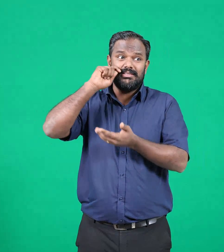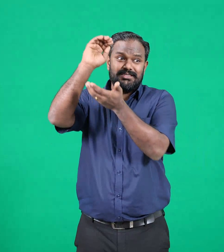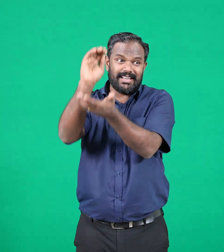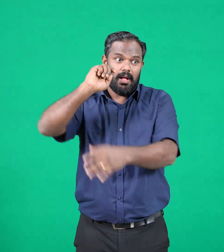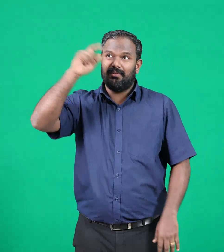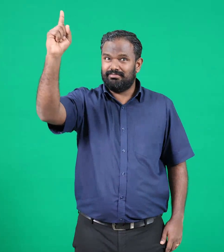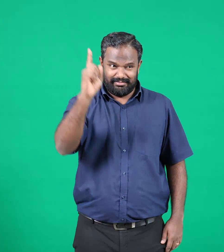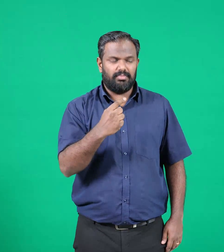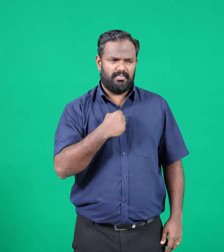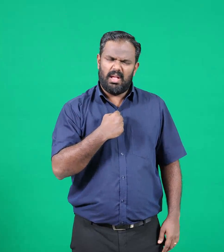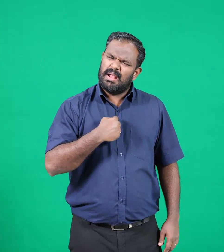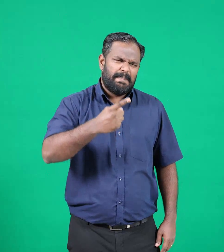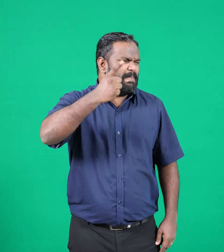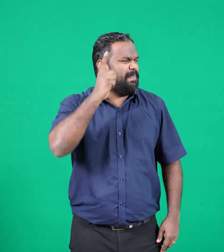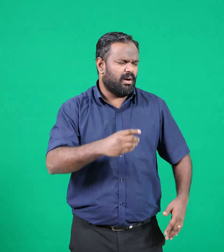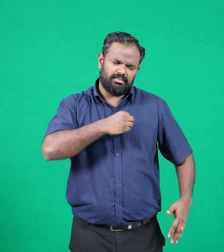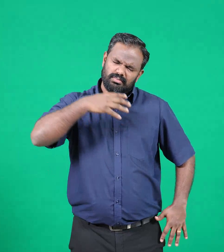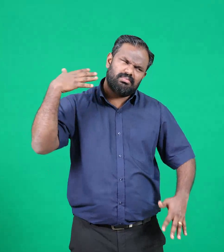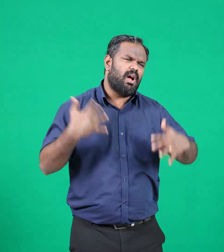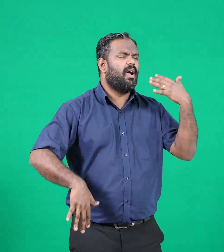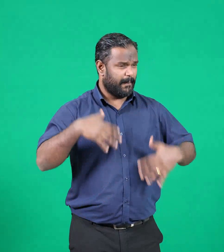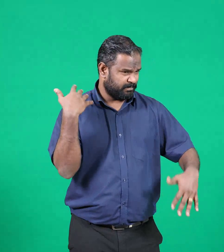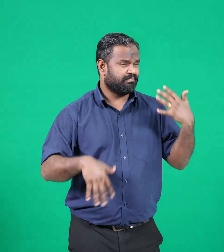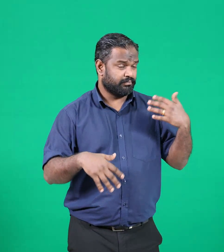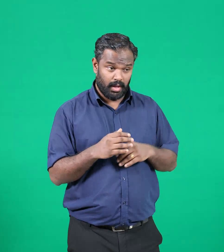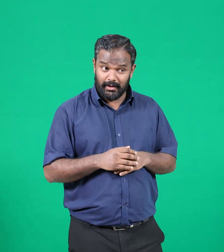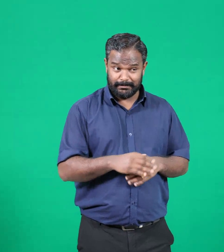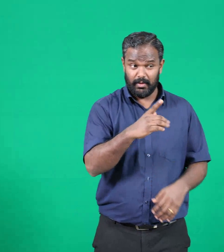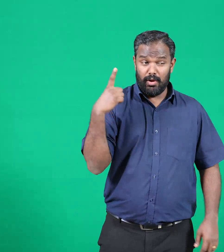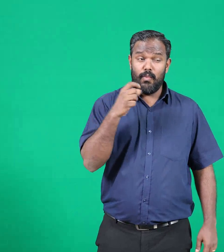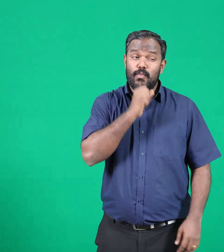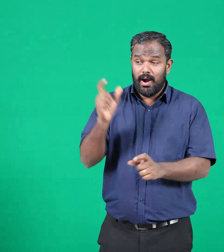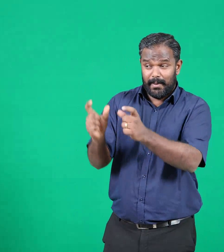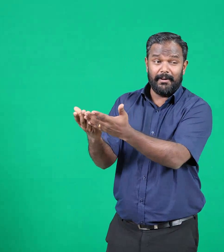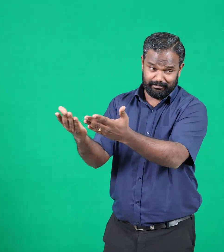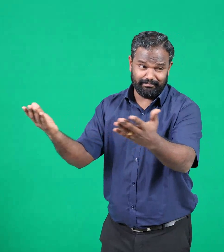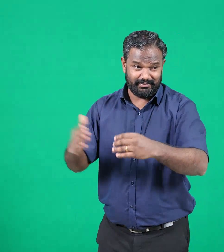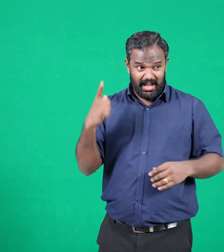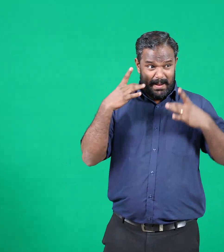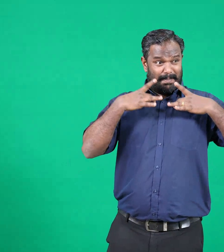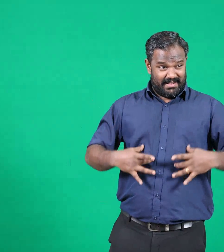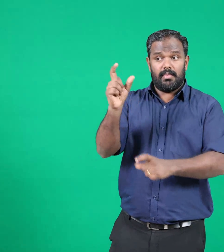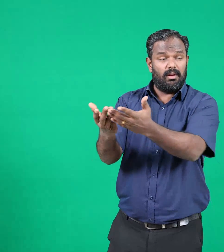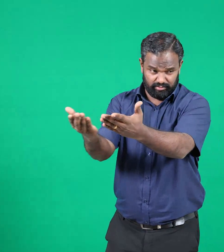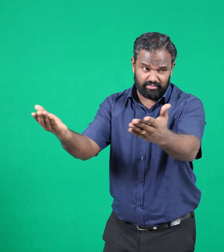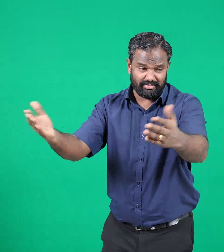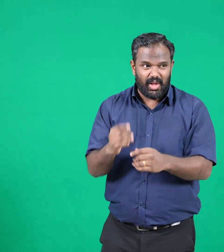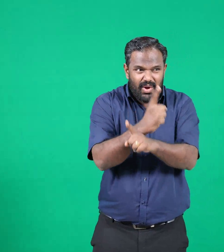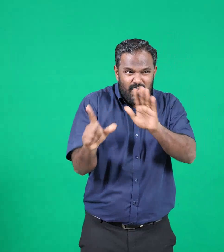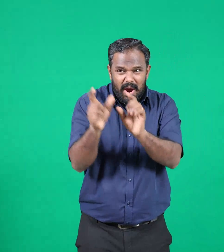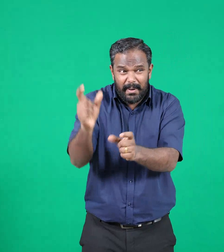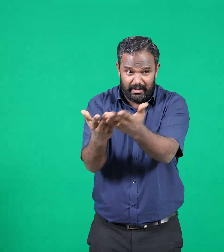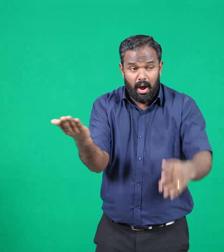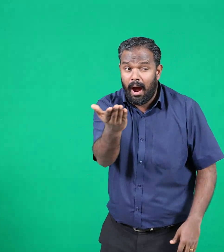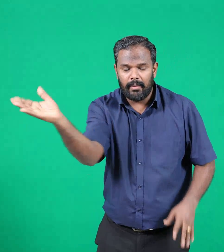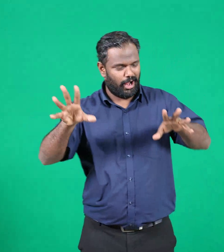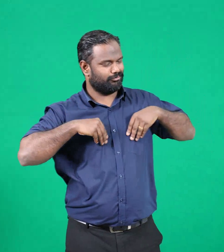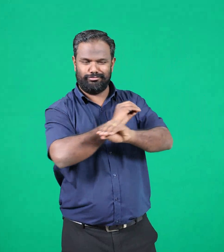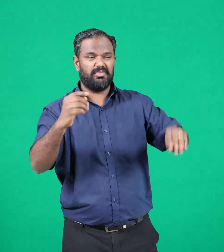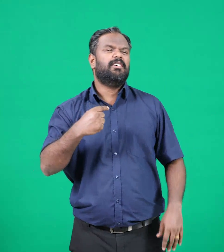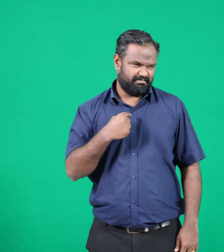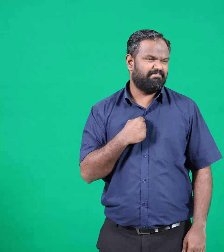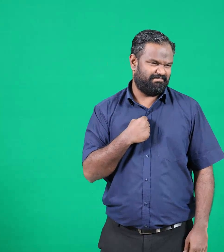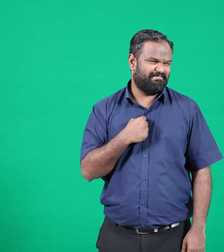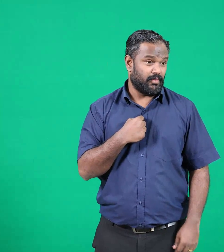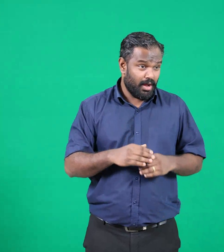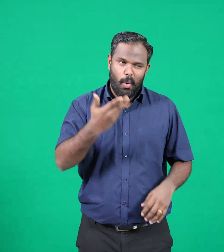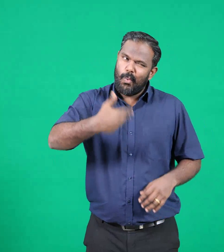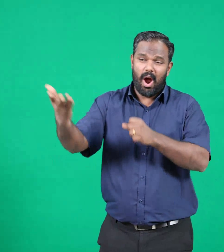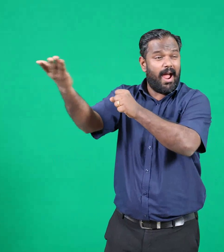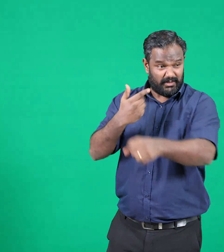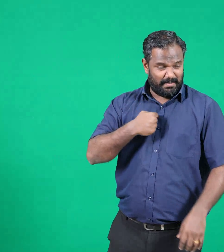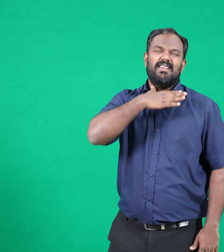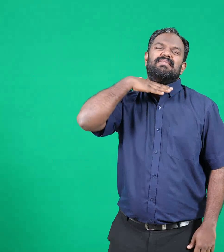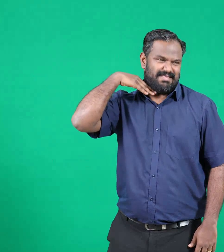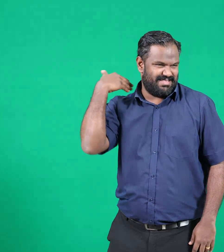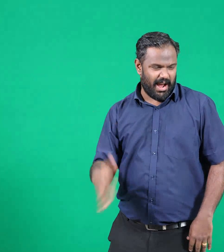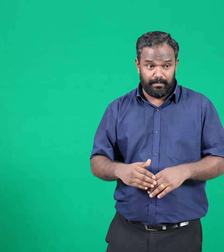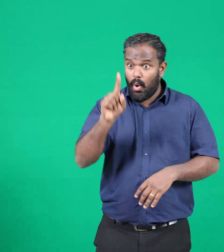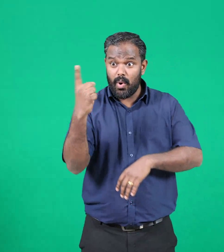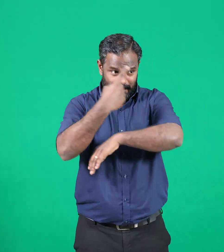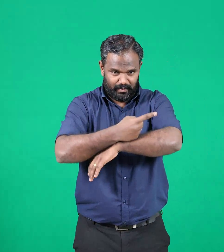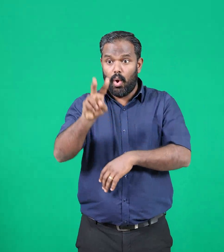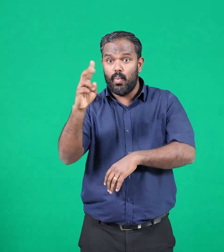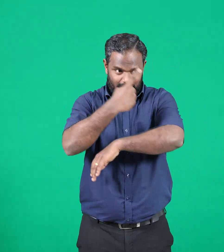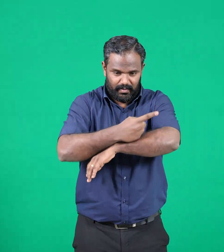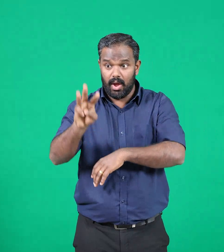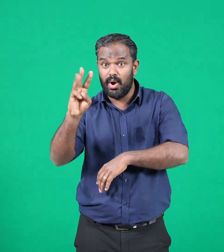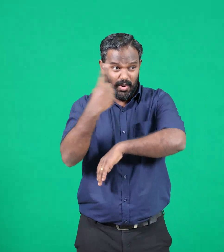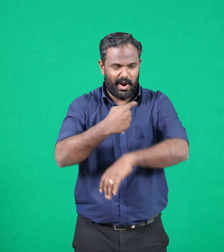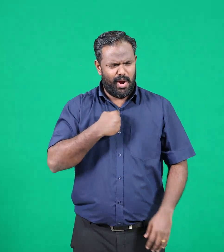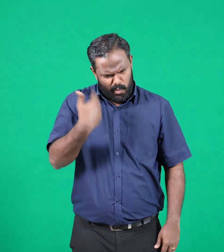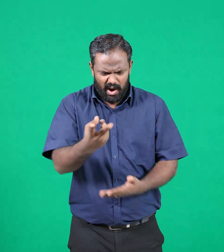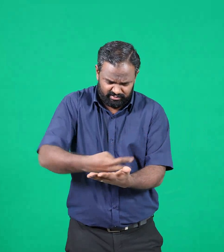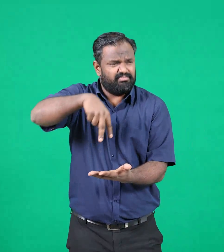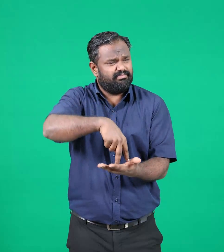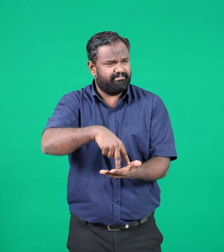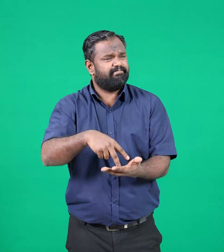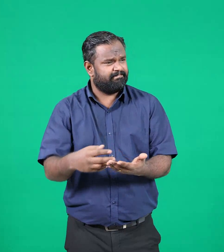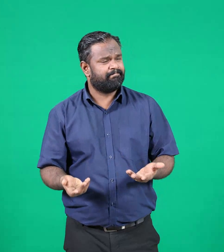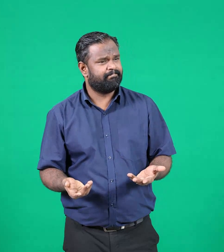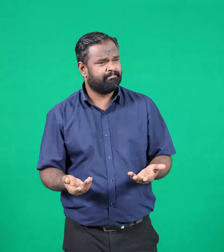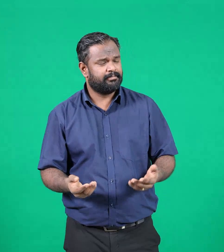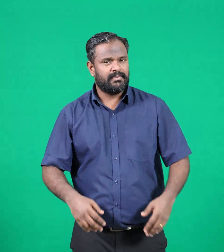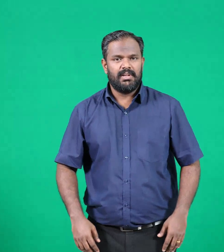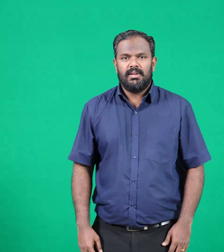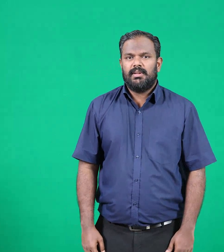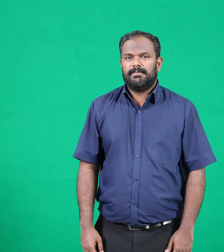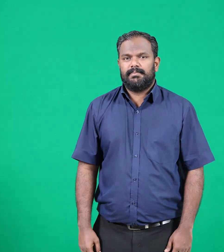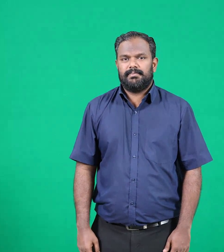" He must be rejected by the elders, chief priests, and scribes, and He must be killed and on the third day be raised to life."